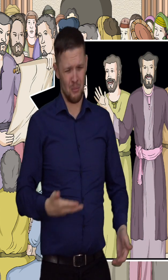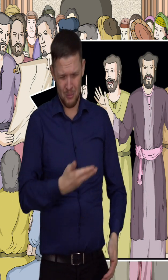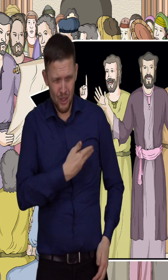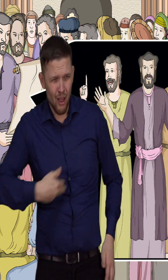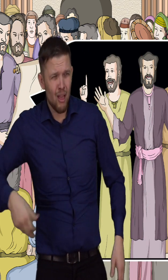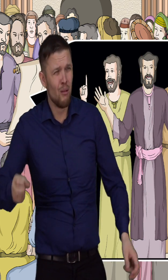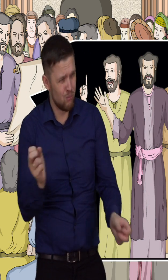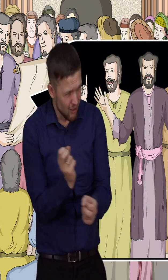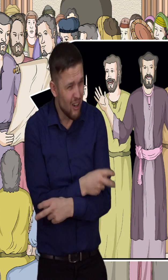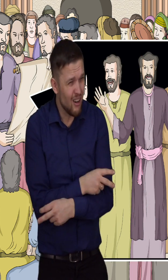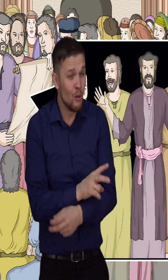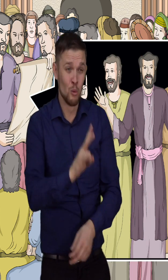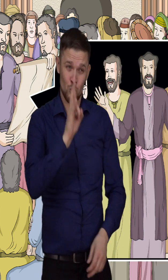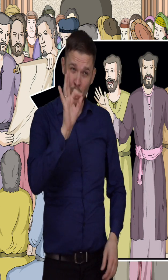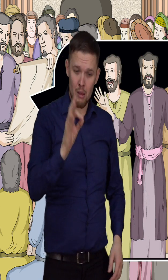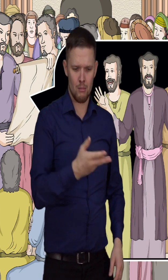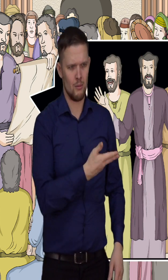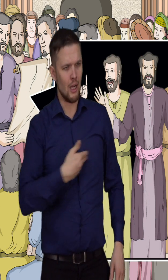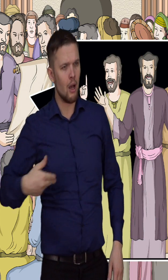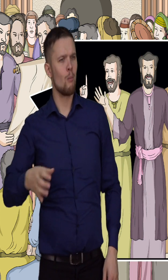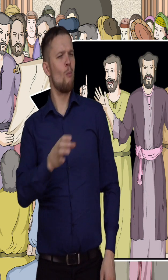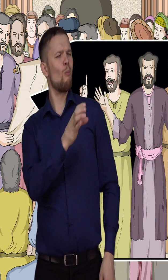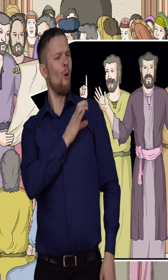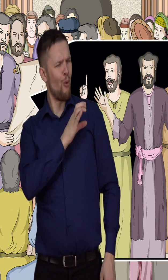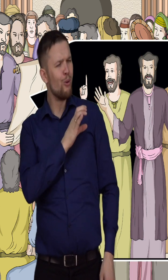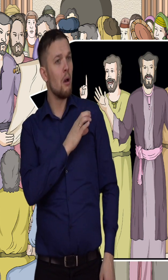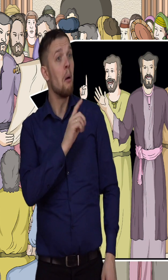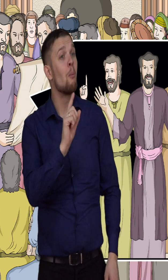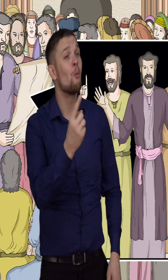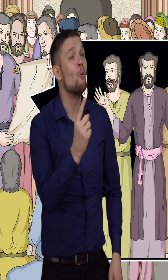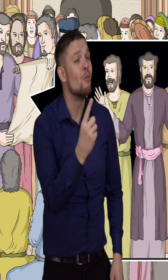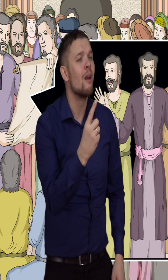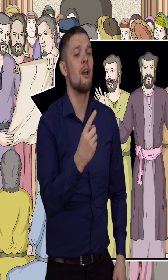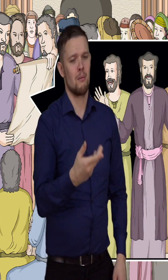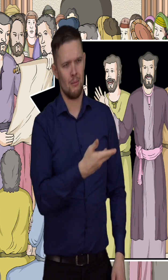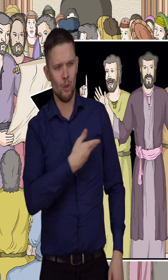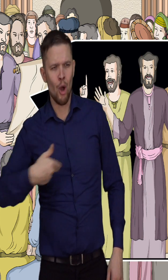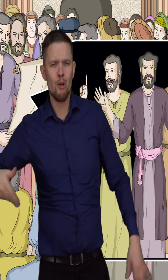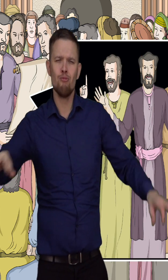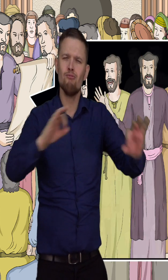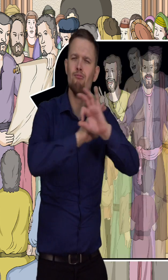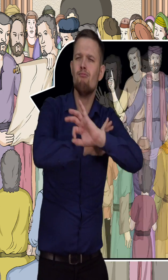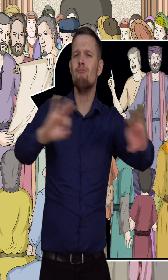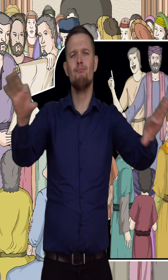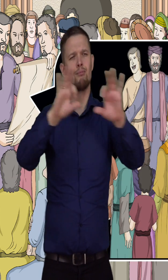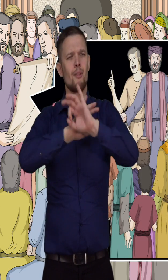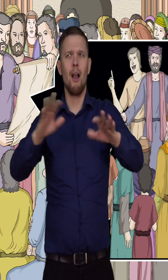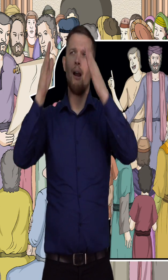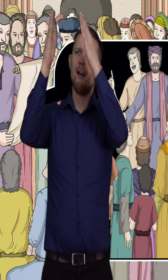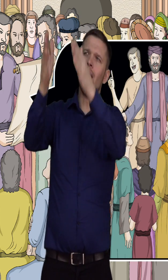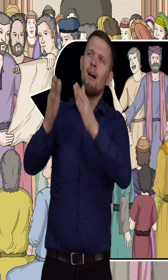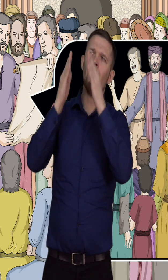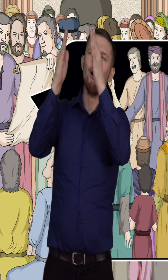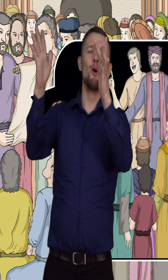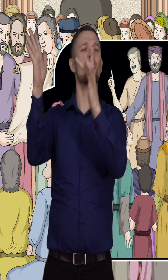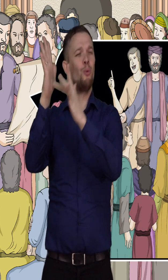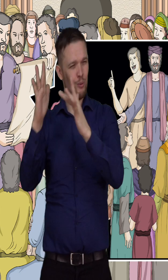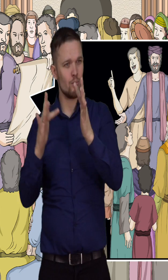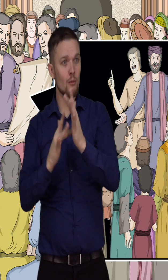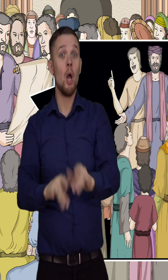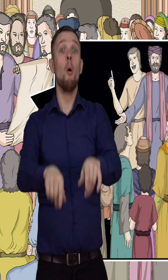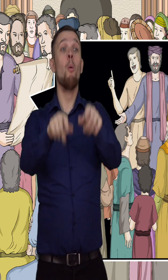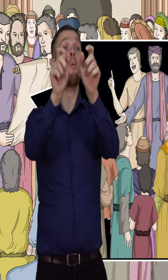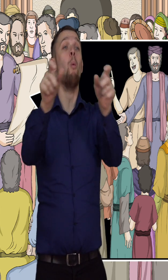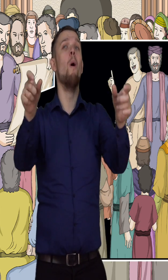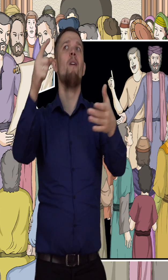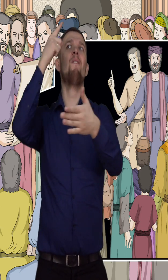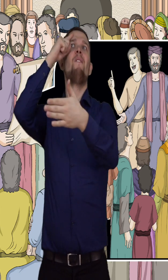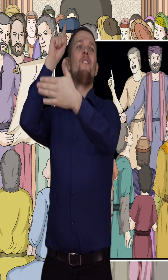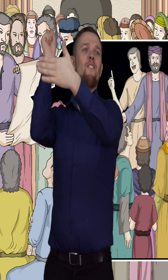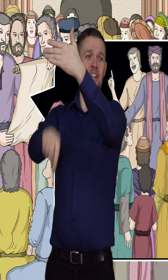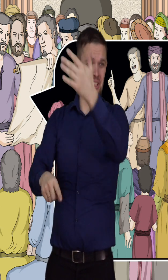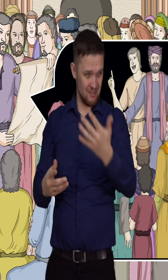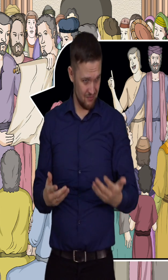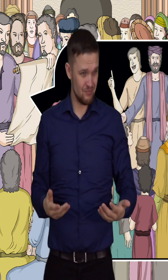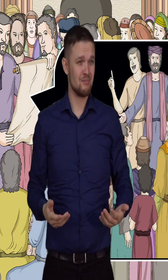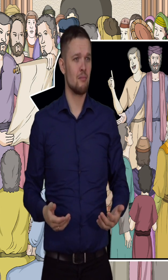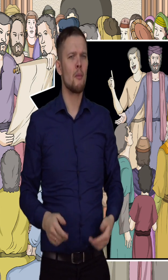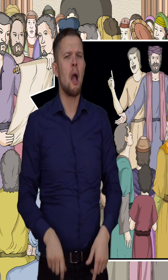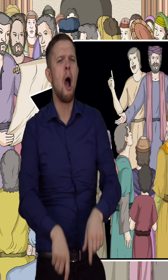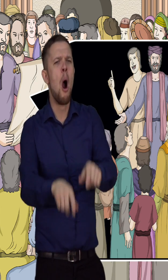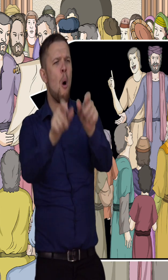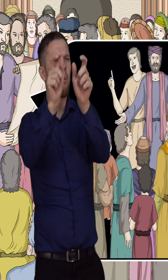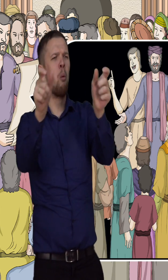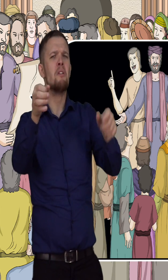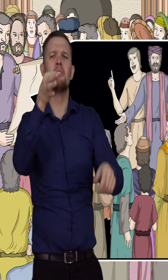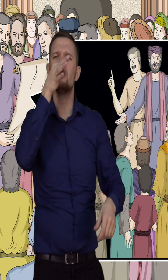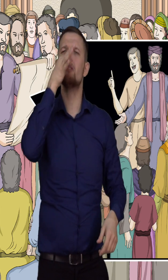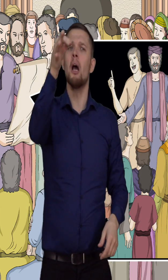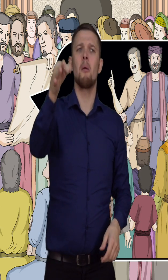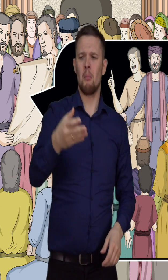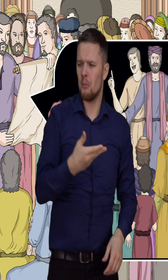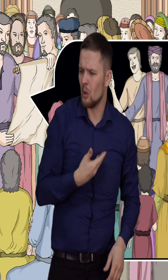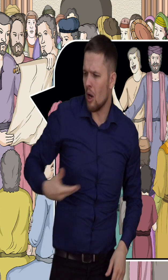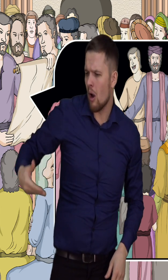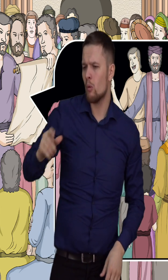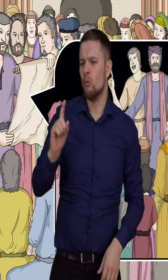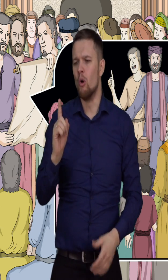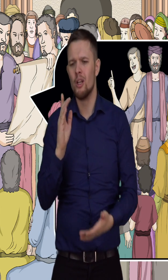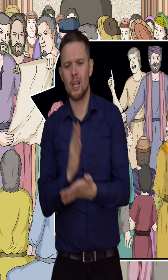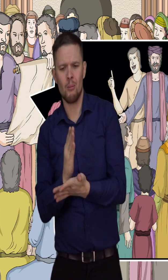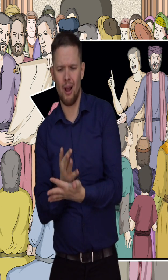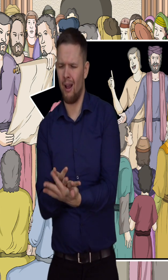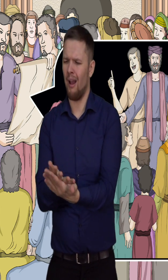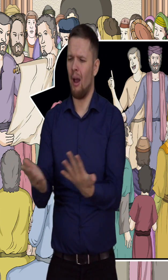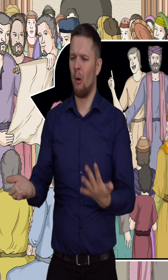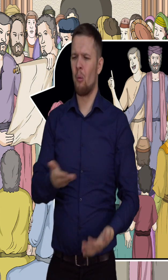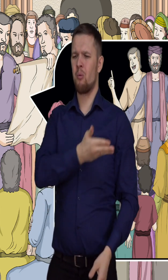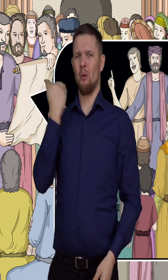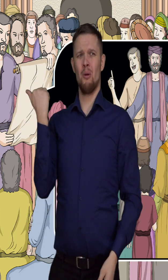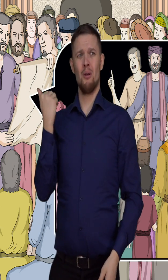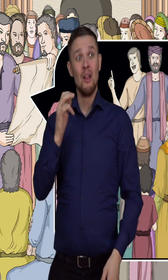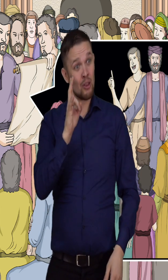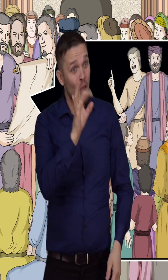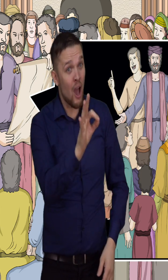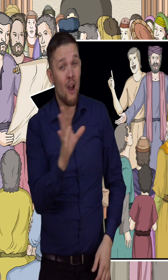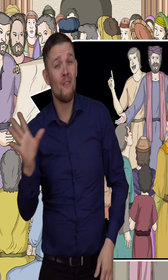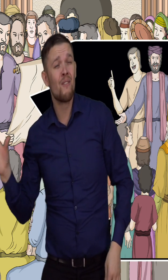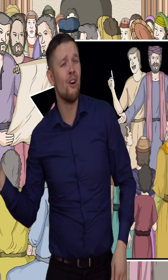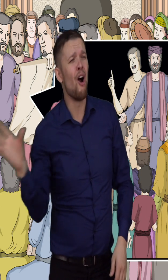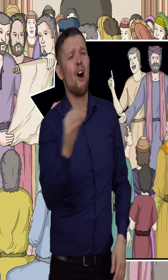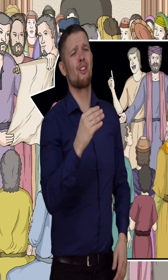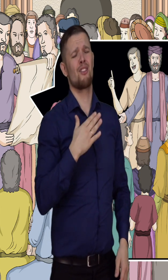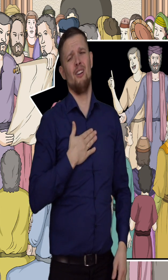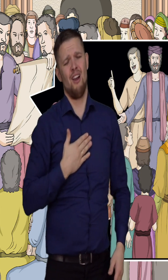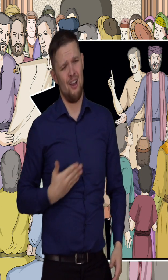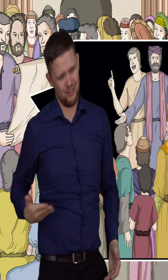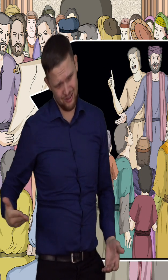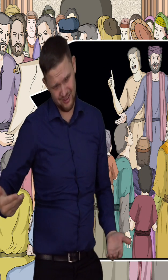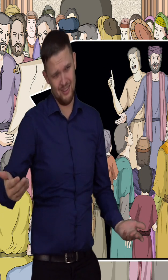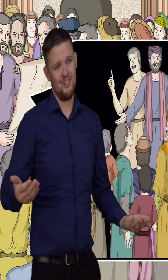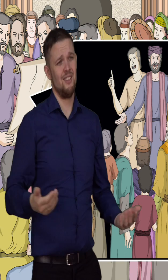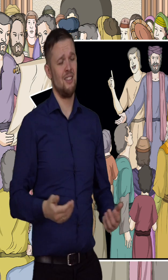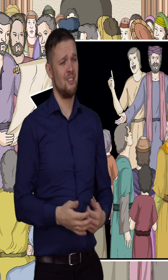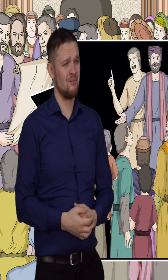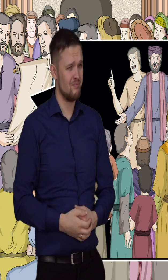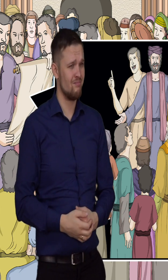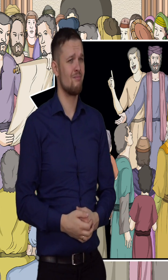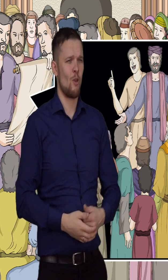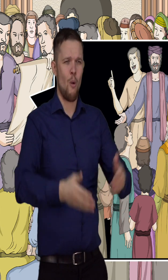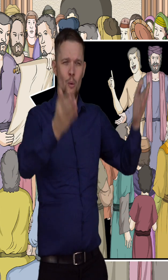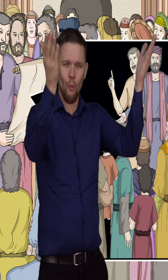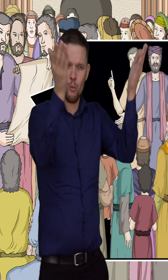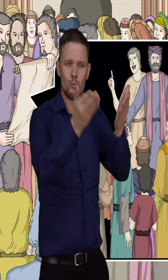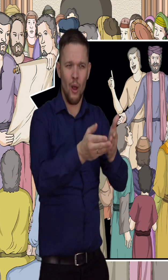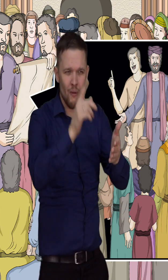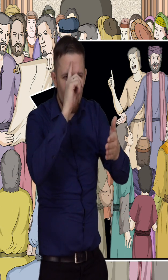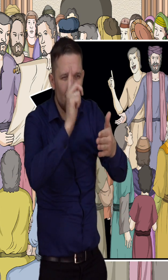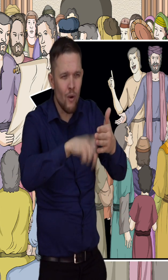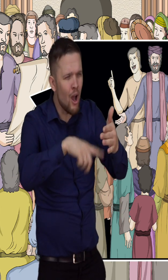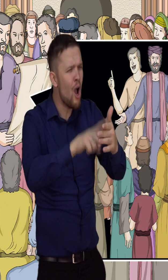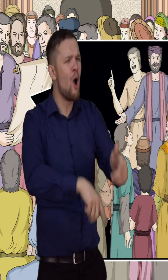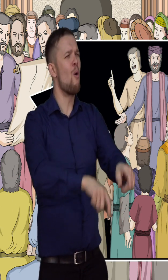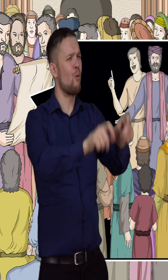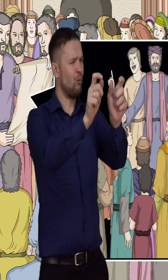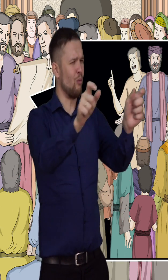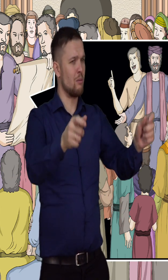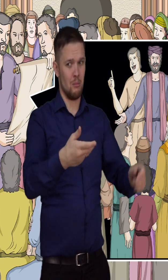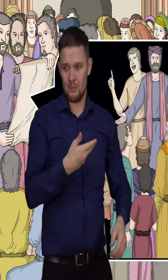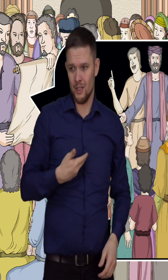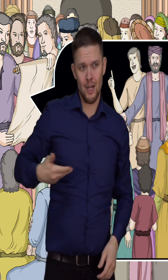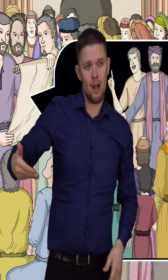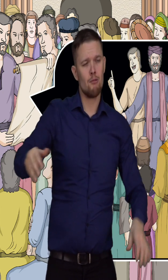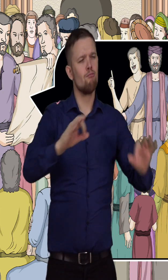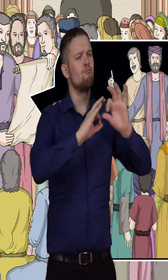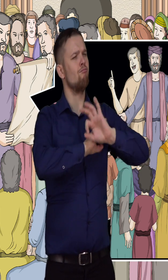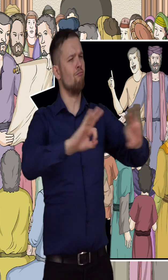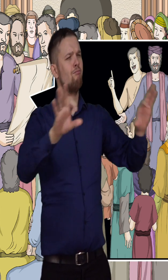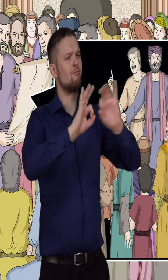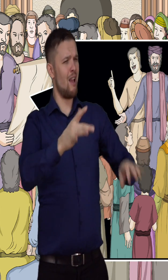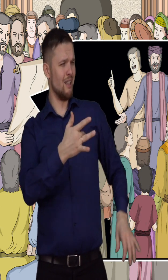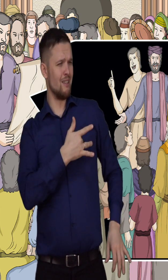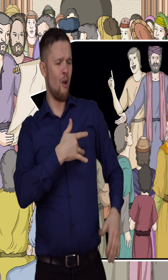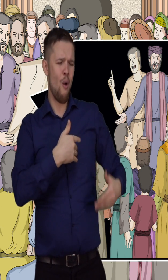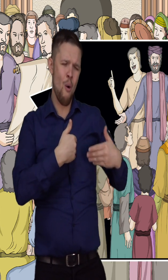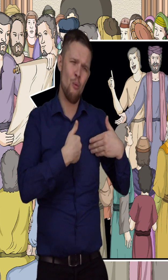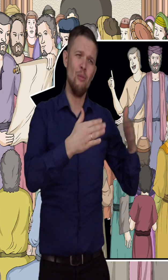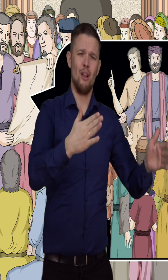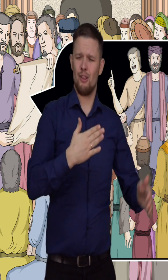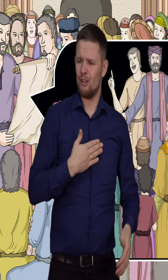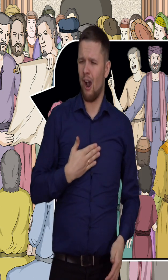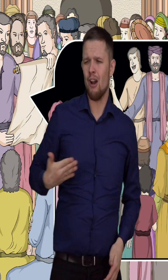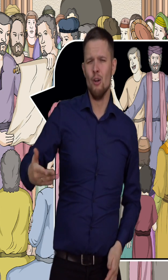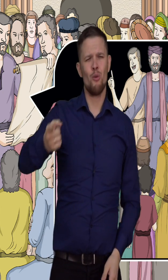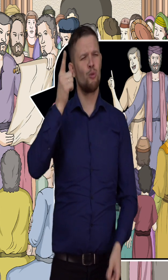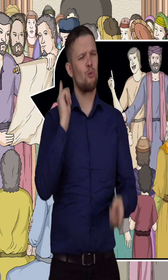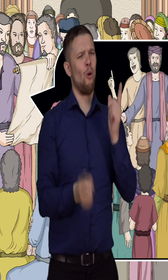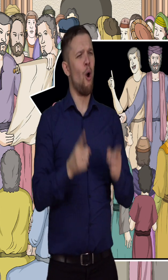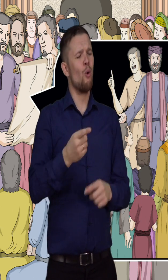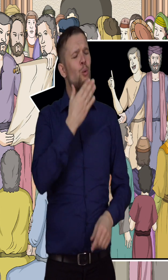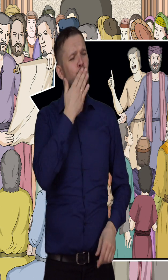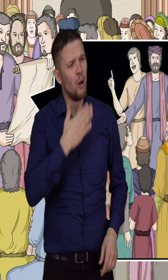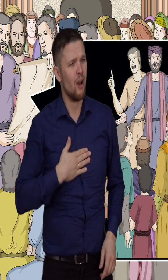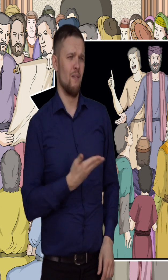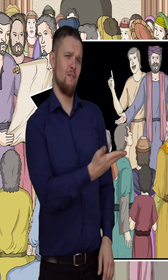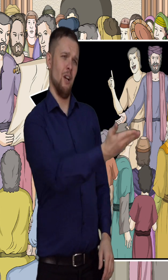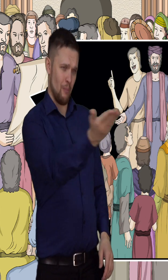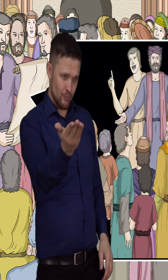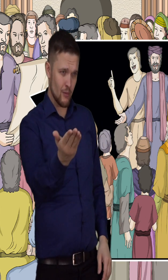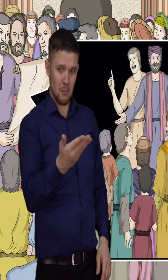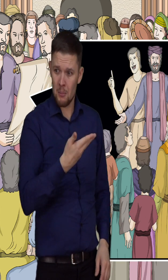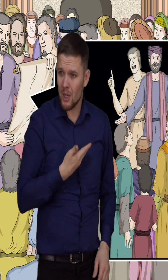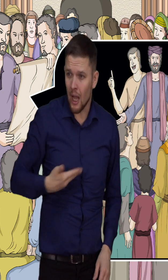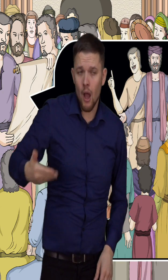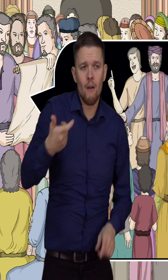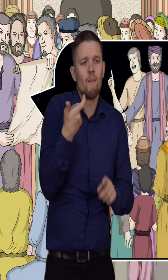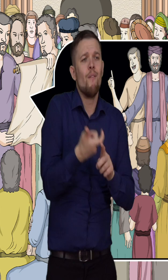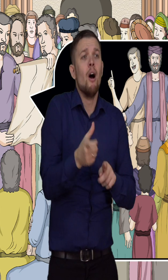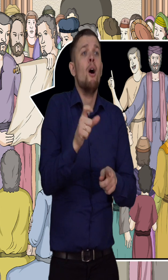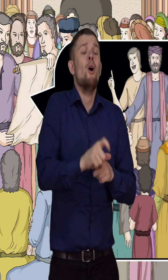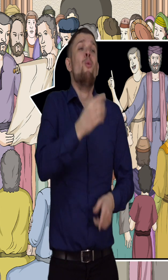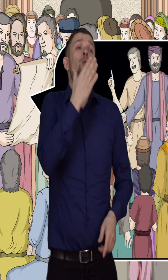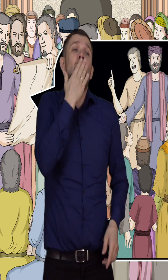having nothing, and yet possessing everything. We have spoken freely to you, Corinthians. Our hearts are open wide.